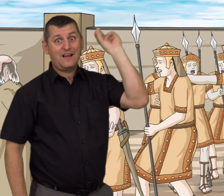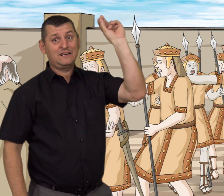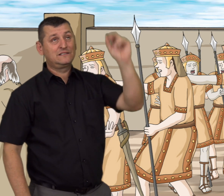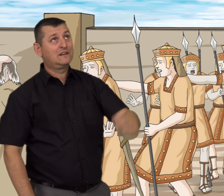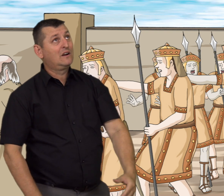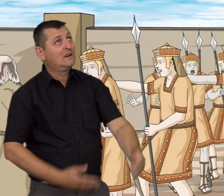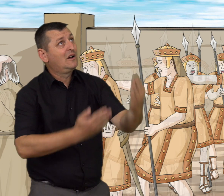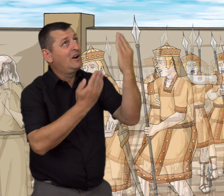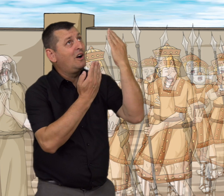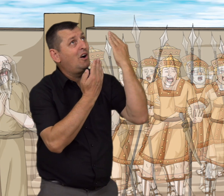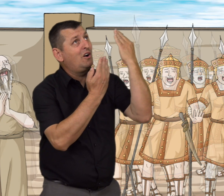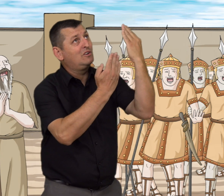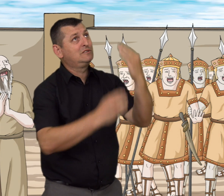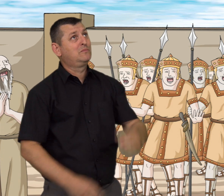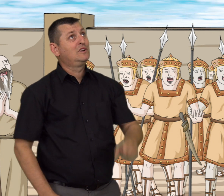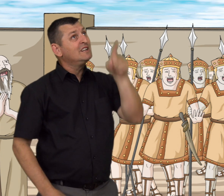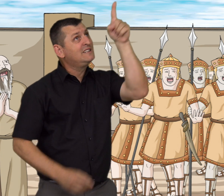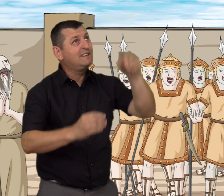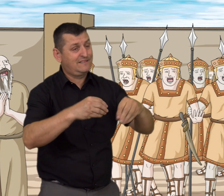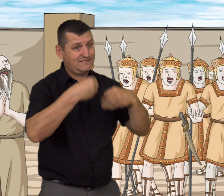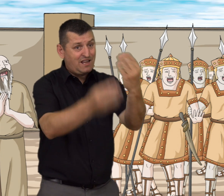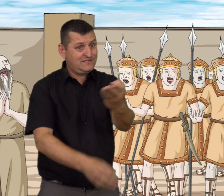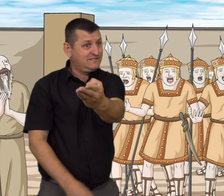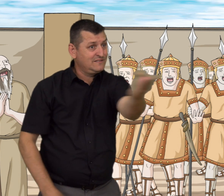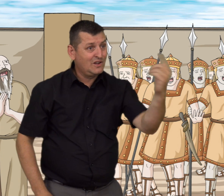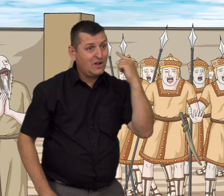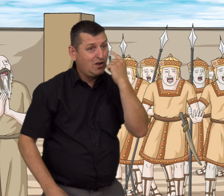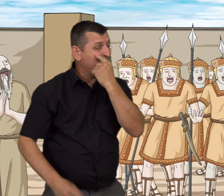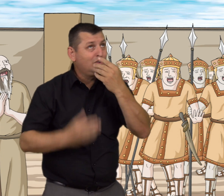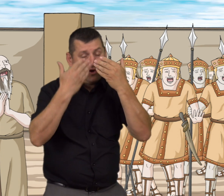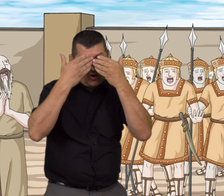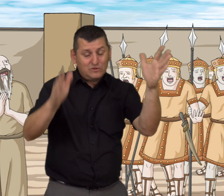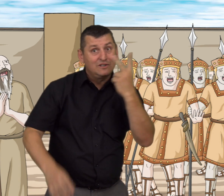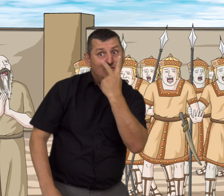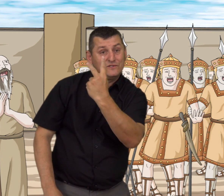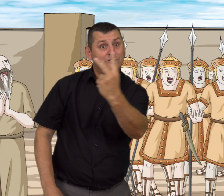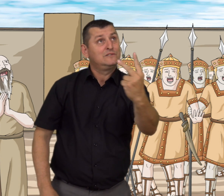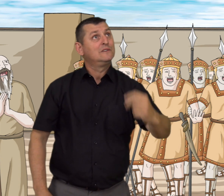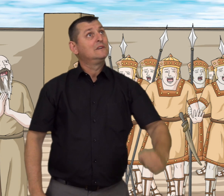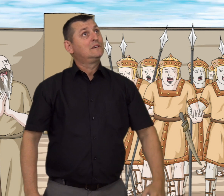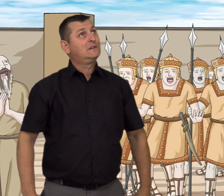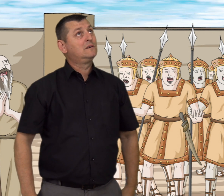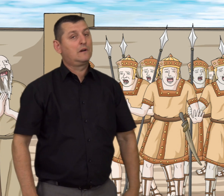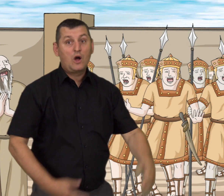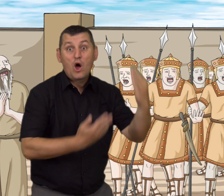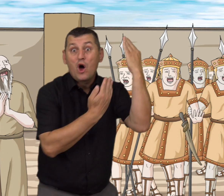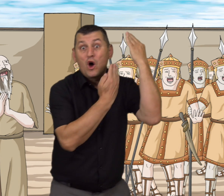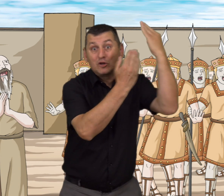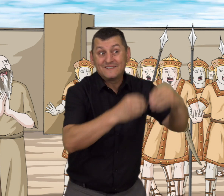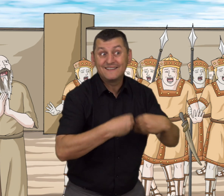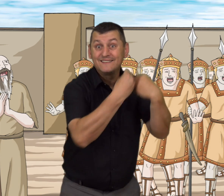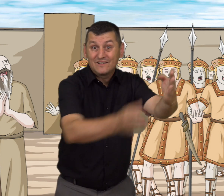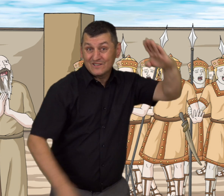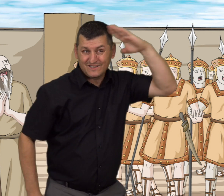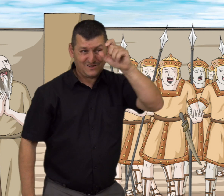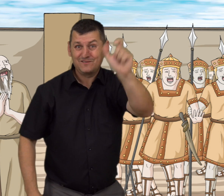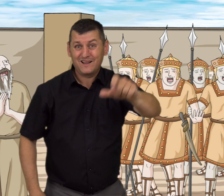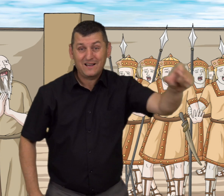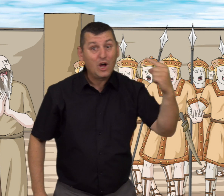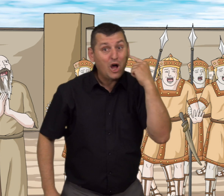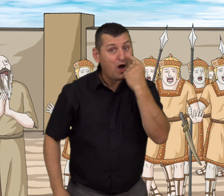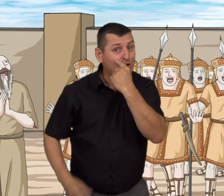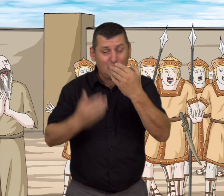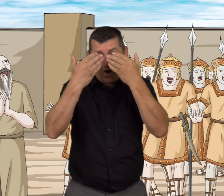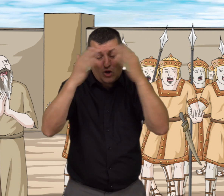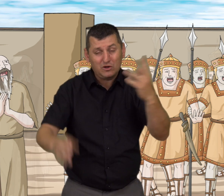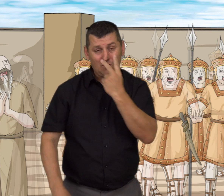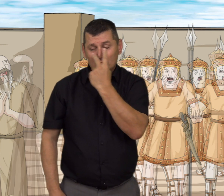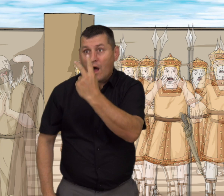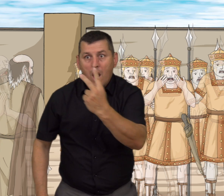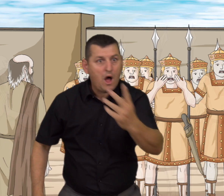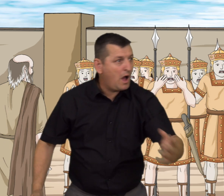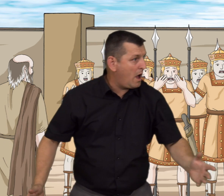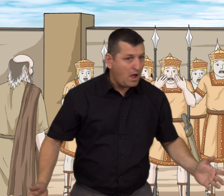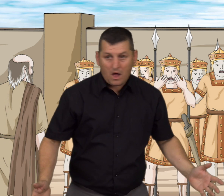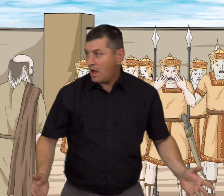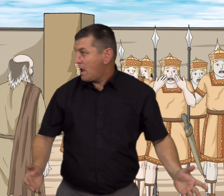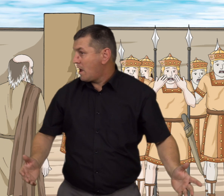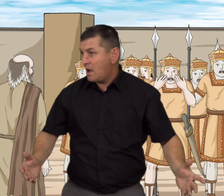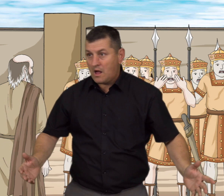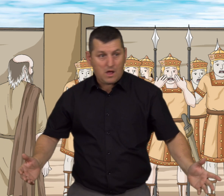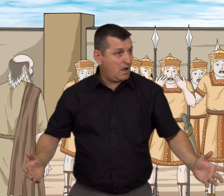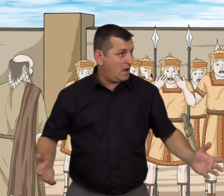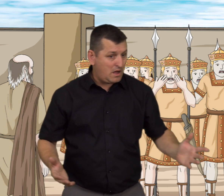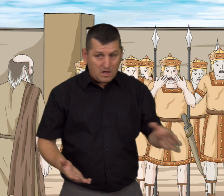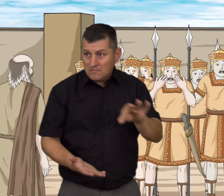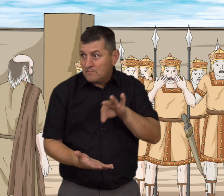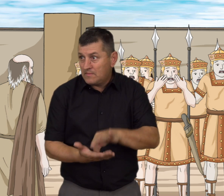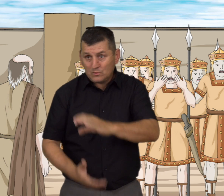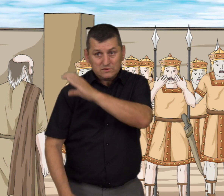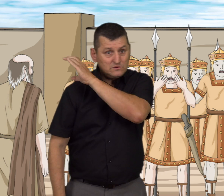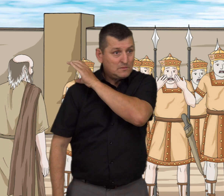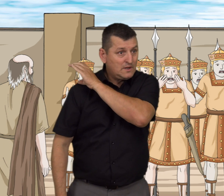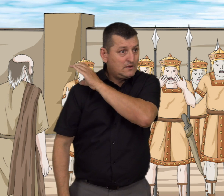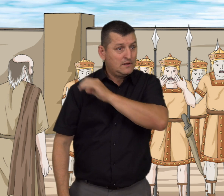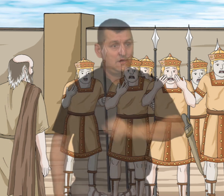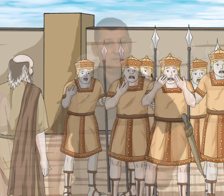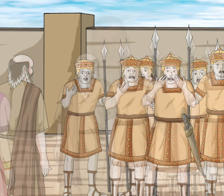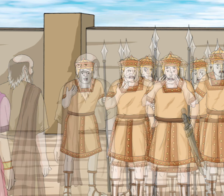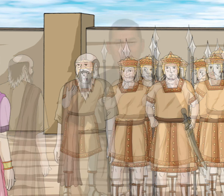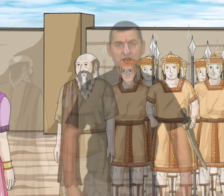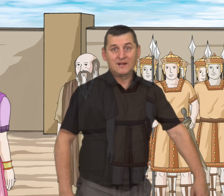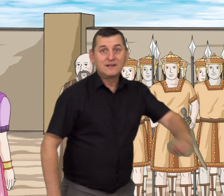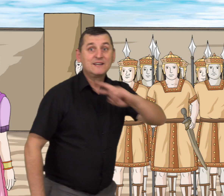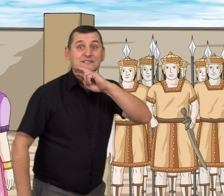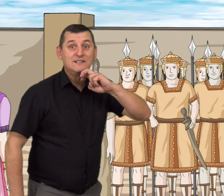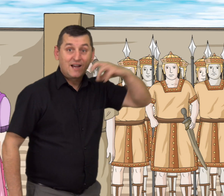When they had entered Samaria, Elisha said, “O LORD, open the eyes of these men that they may see.” Then the LORD opened their eyes, and they looked around and discovered that they were in Samaria.